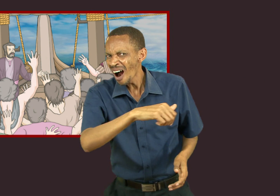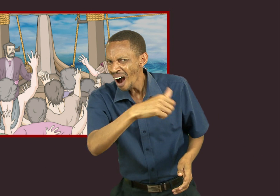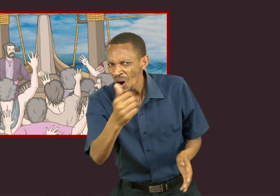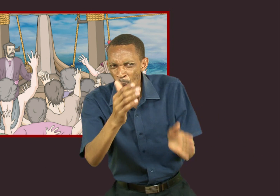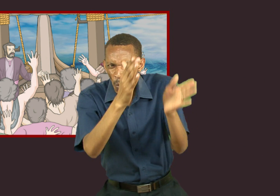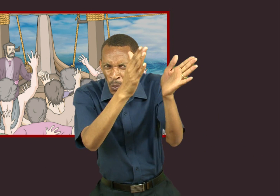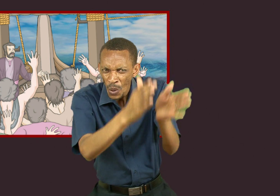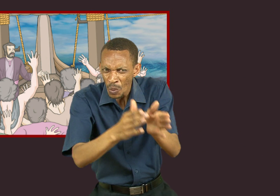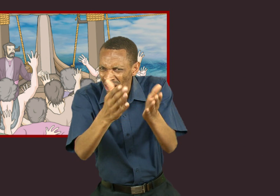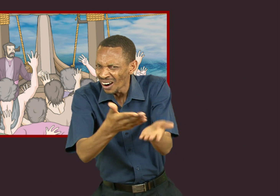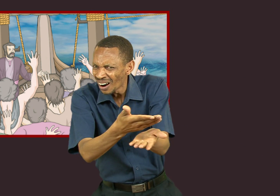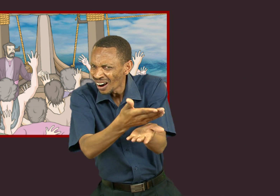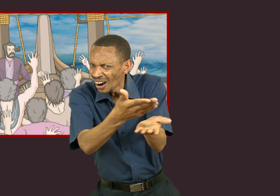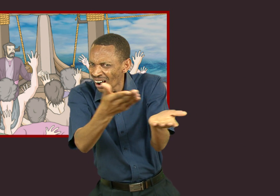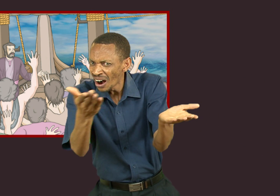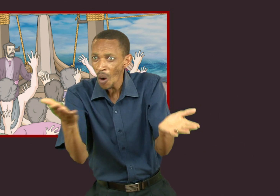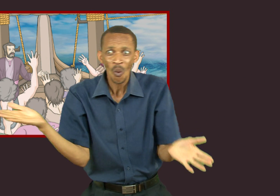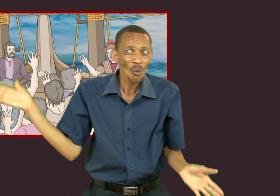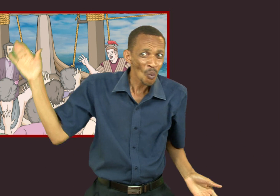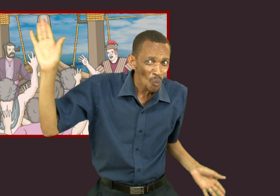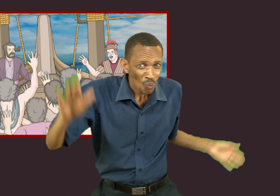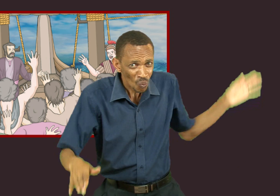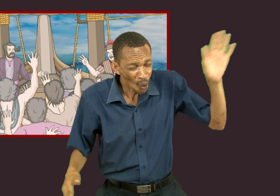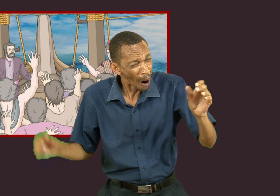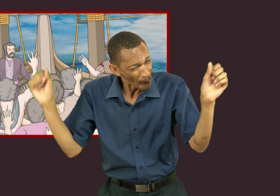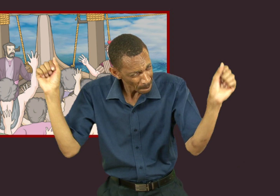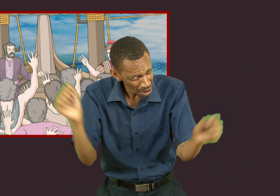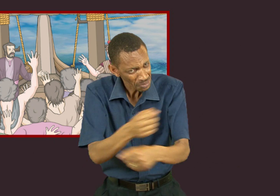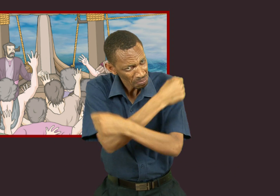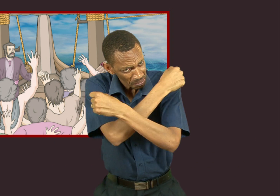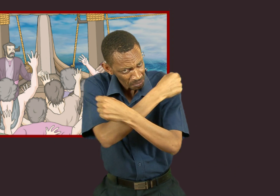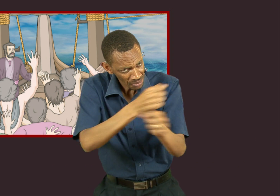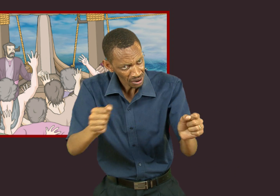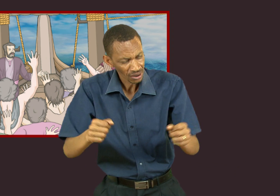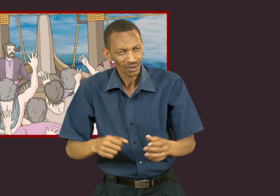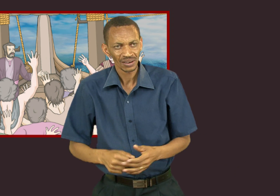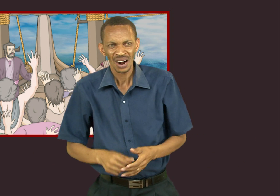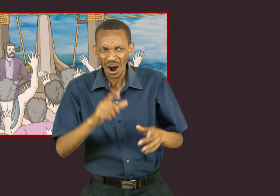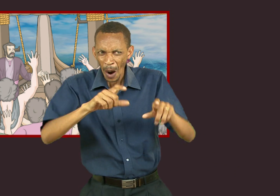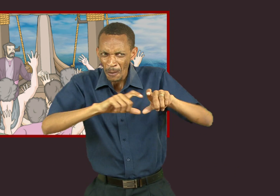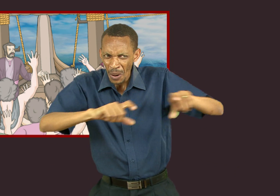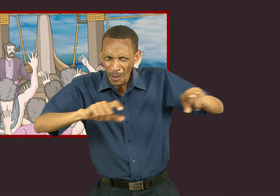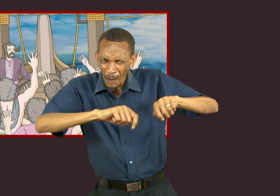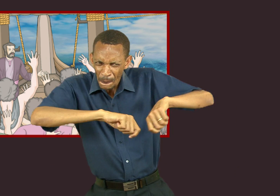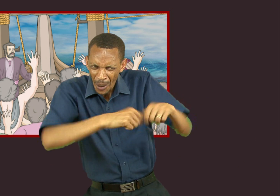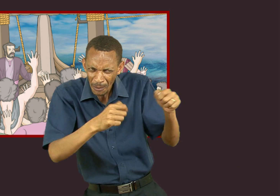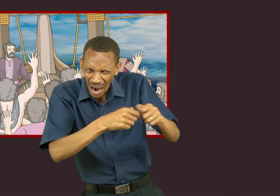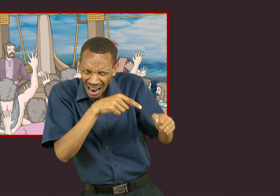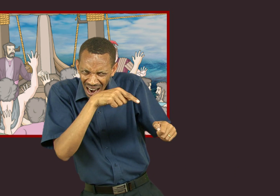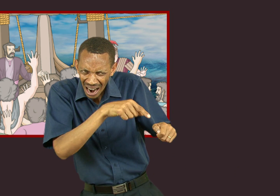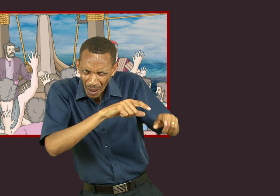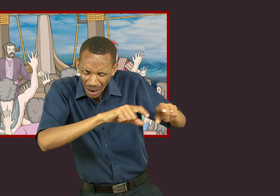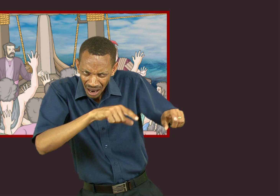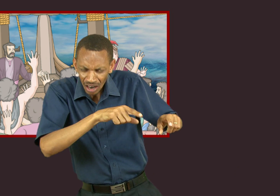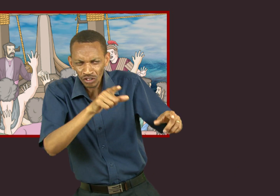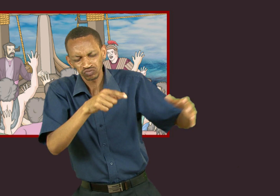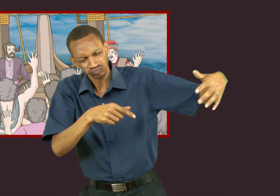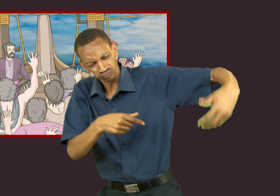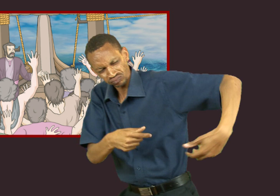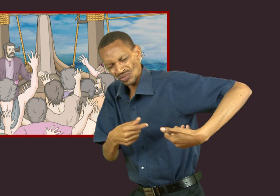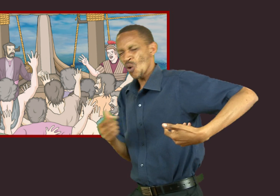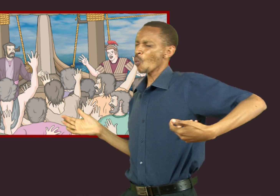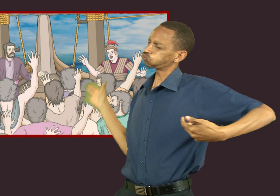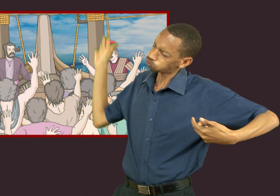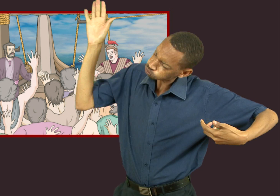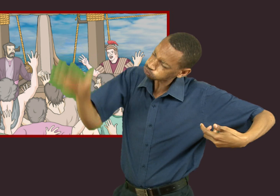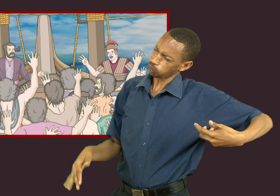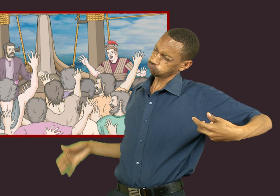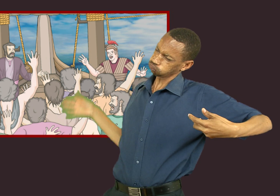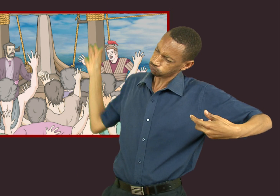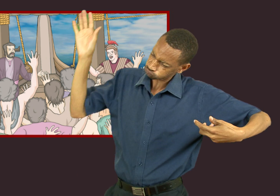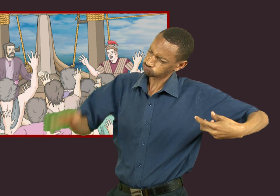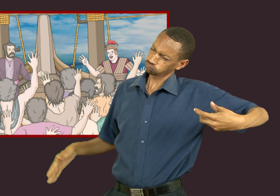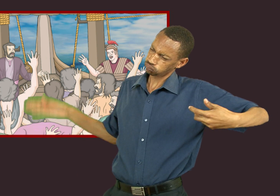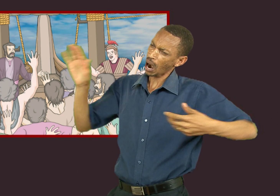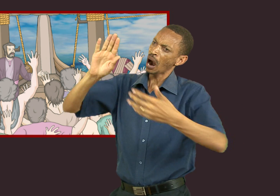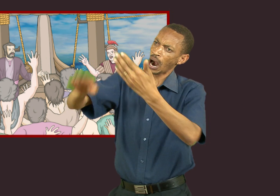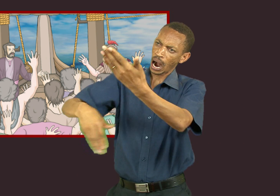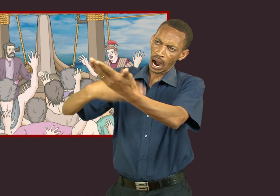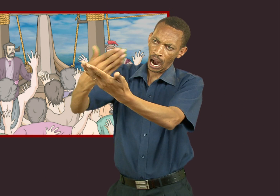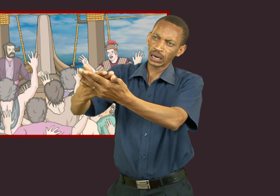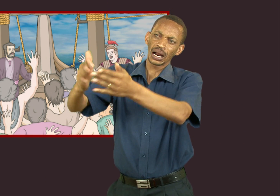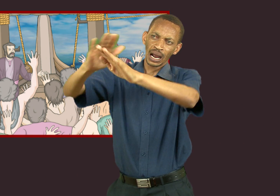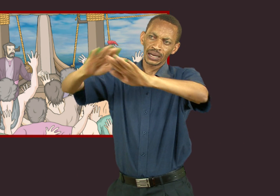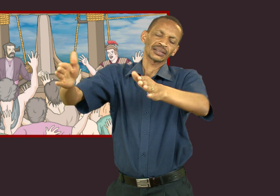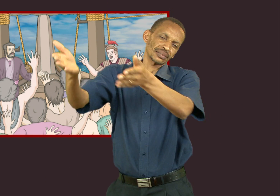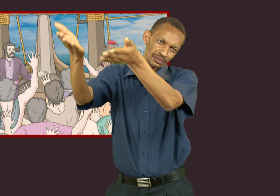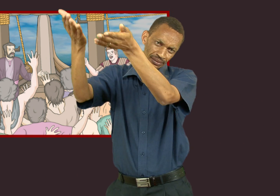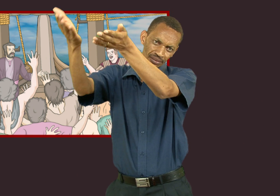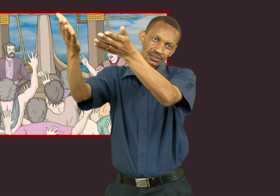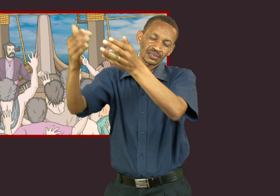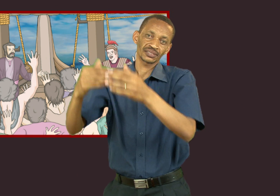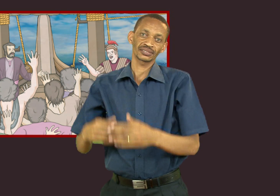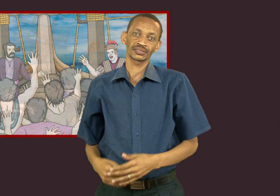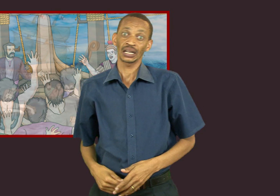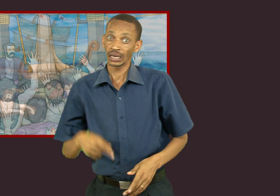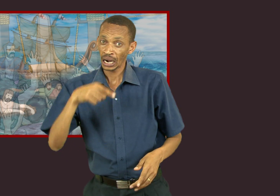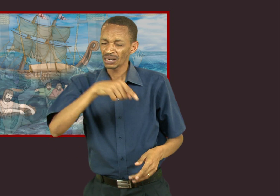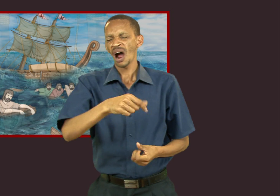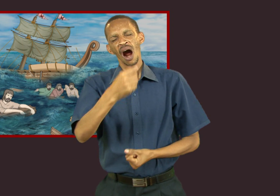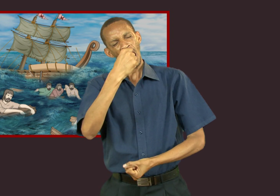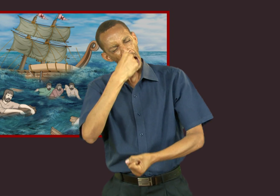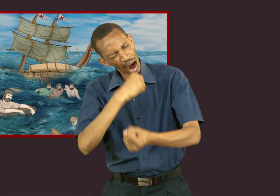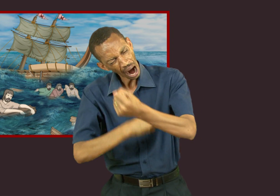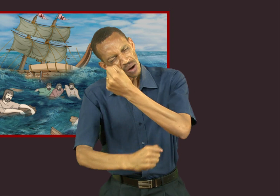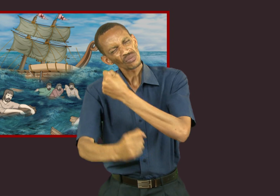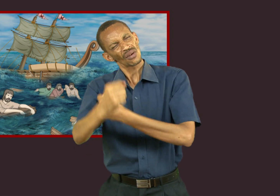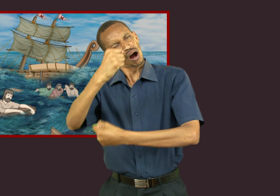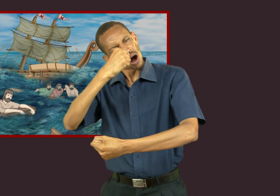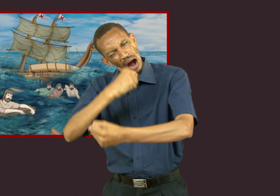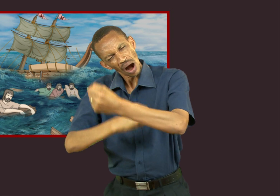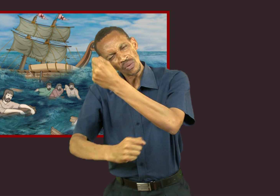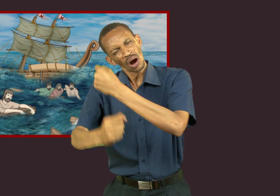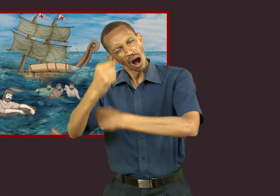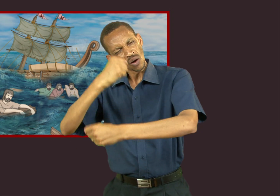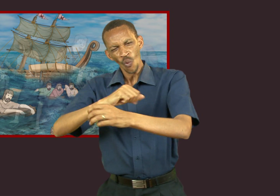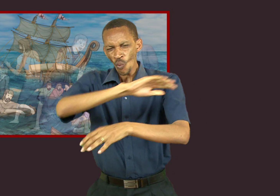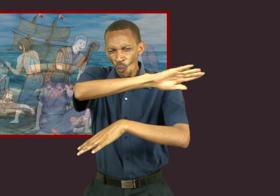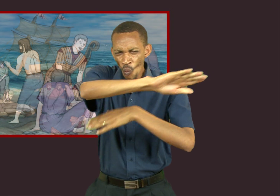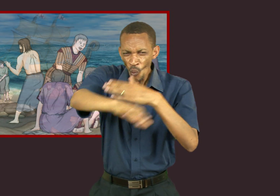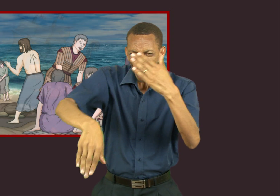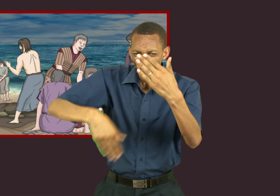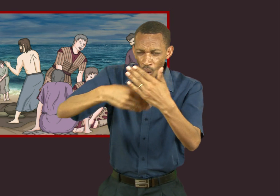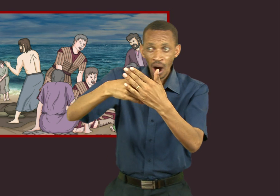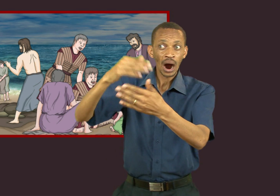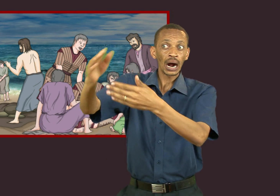The rest were to follow on planks and various parts of the ship.